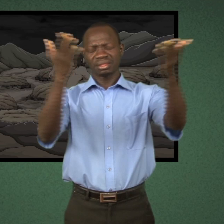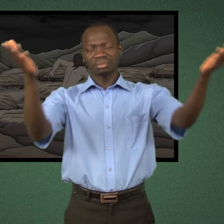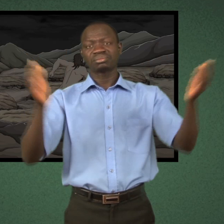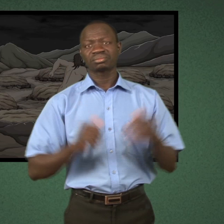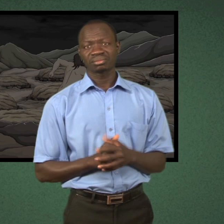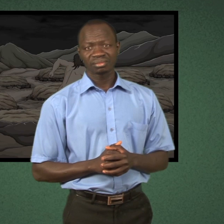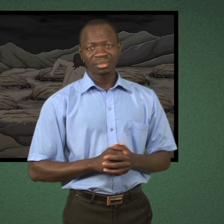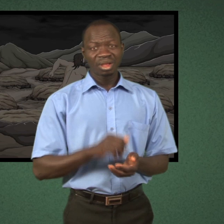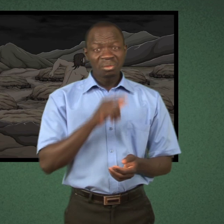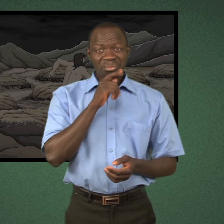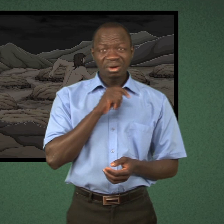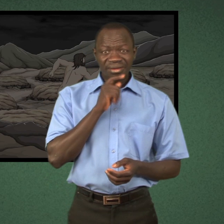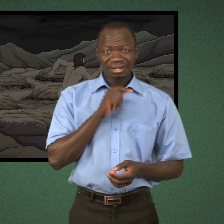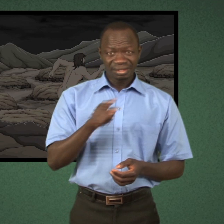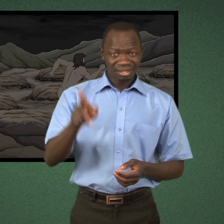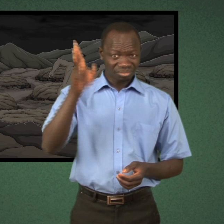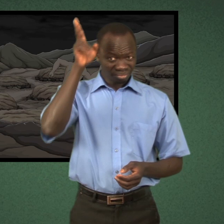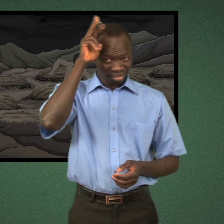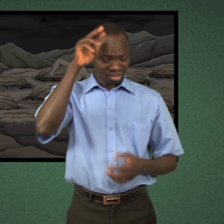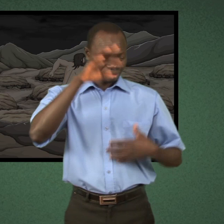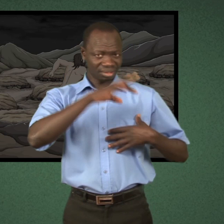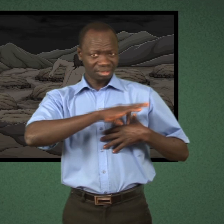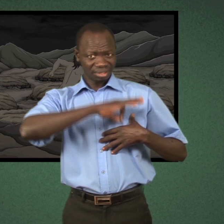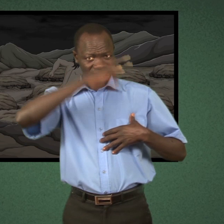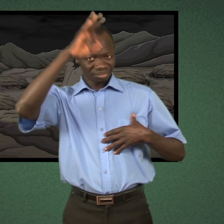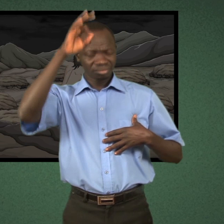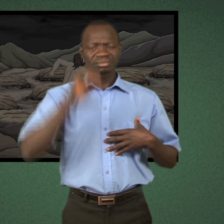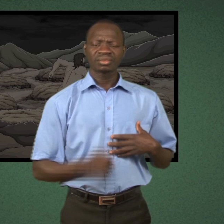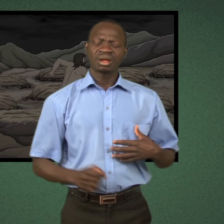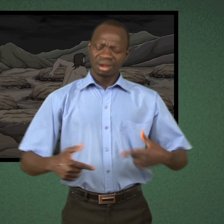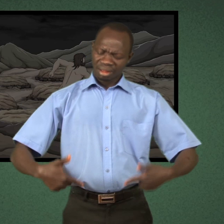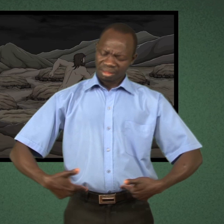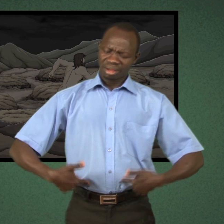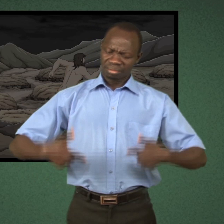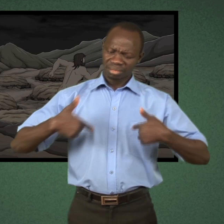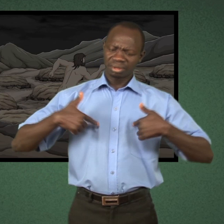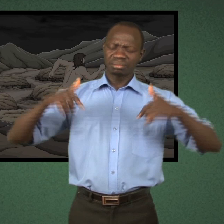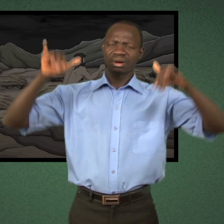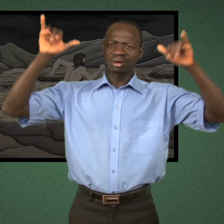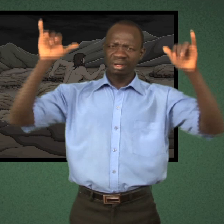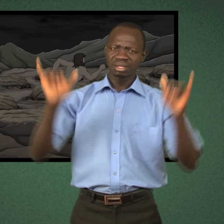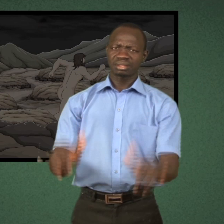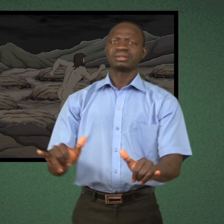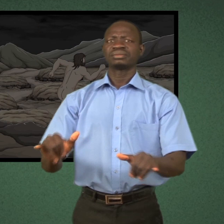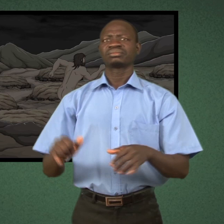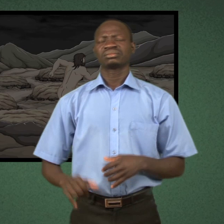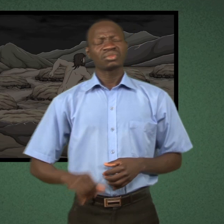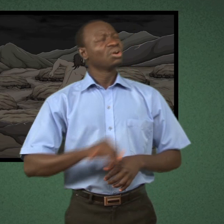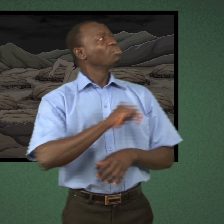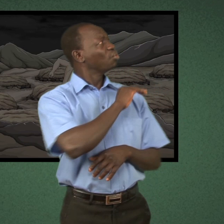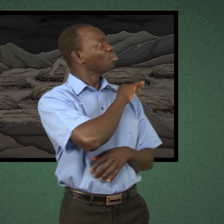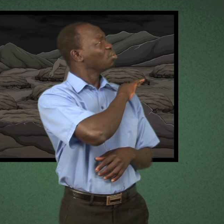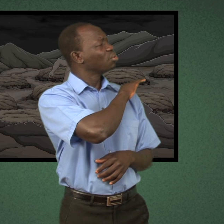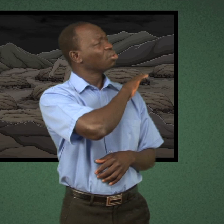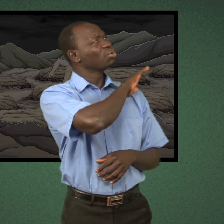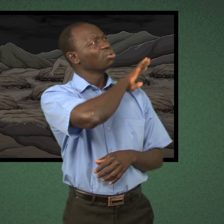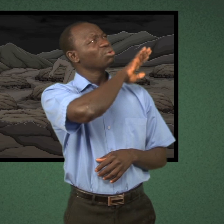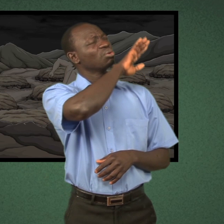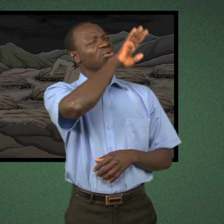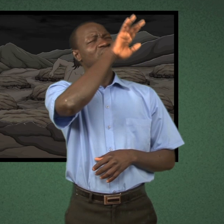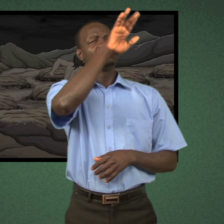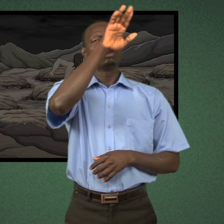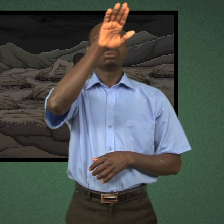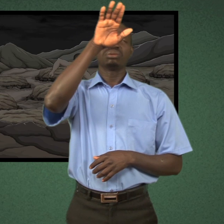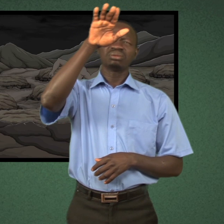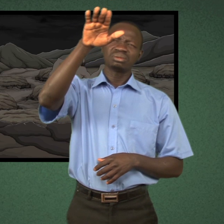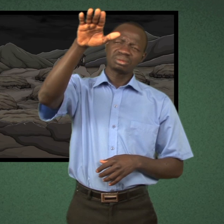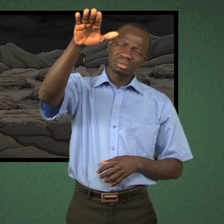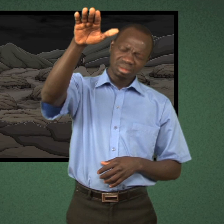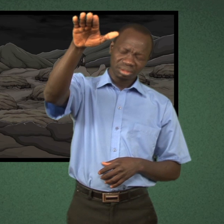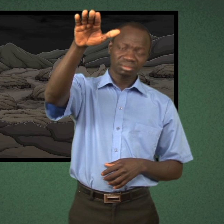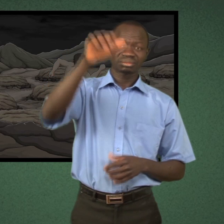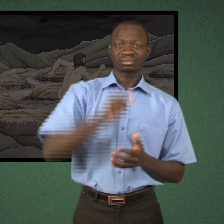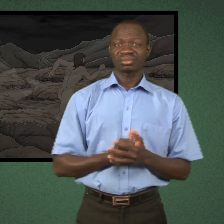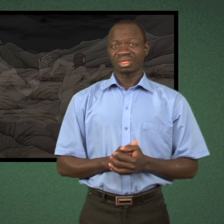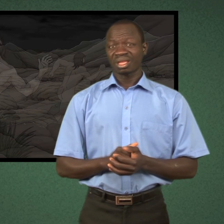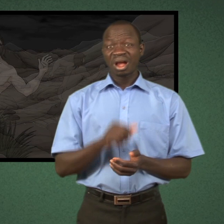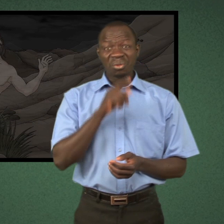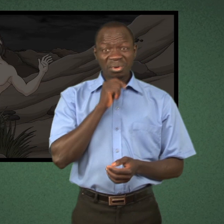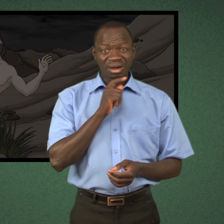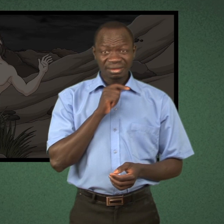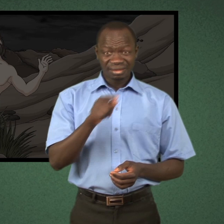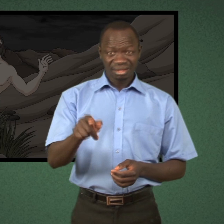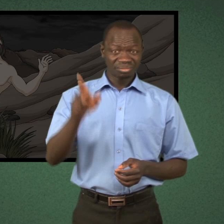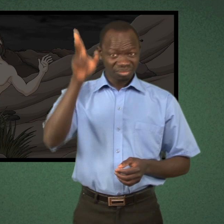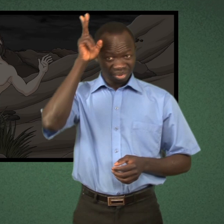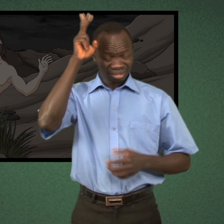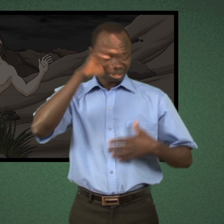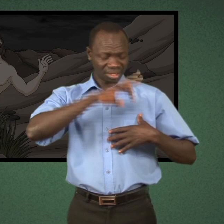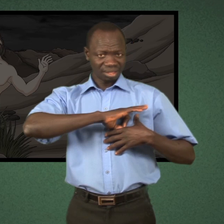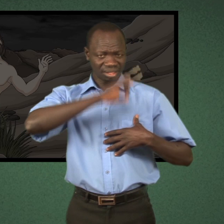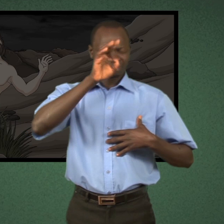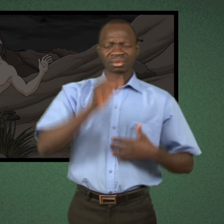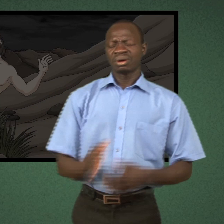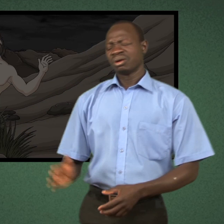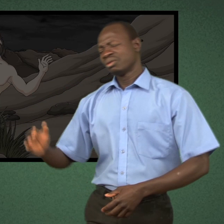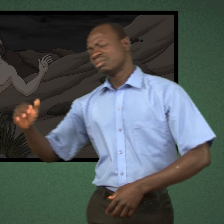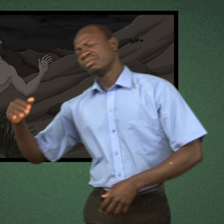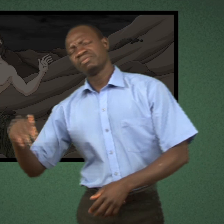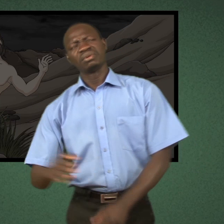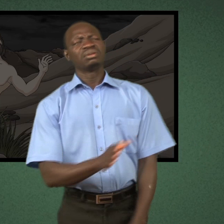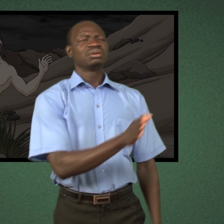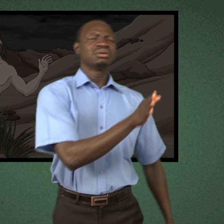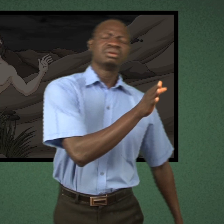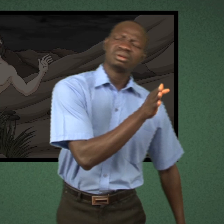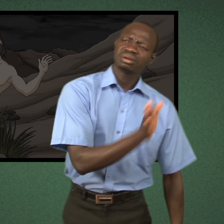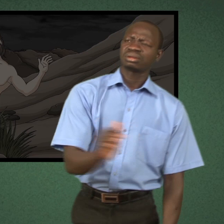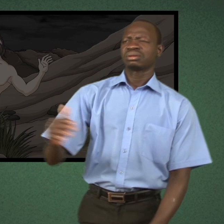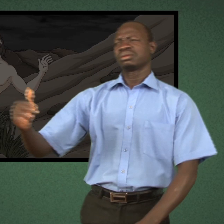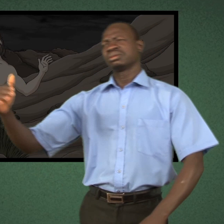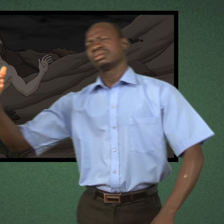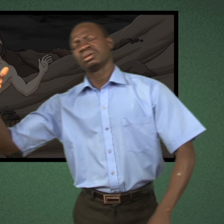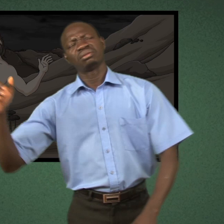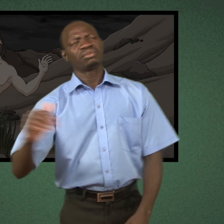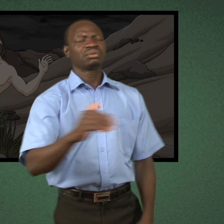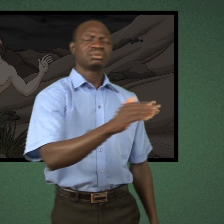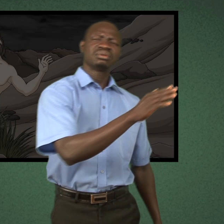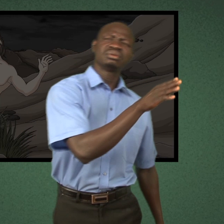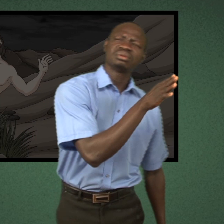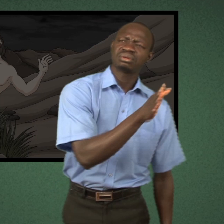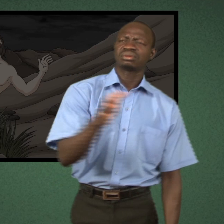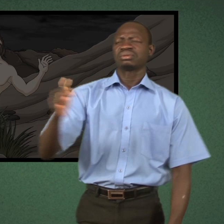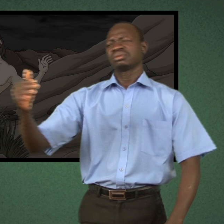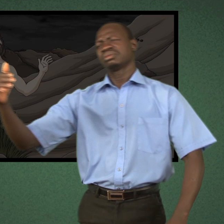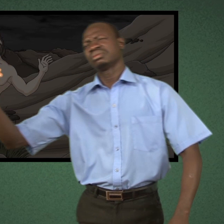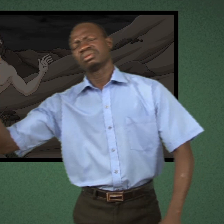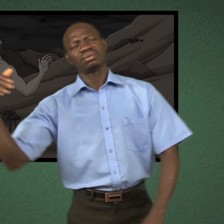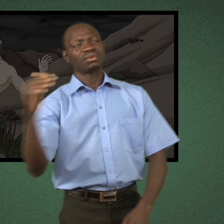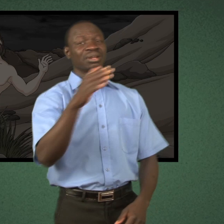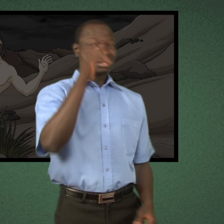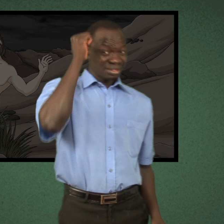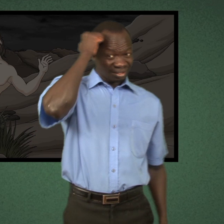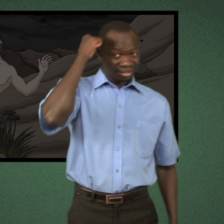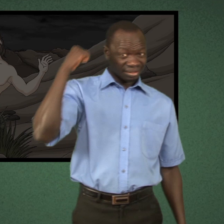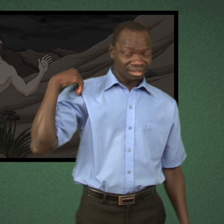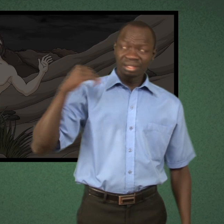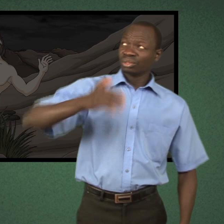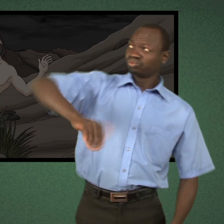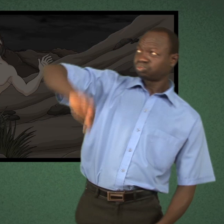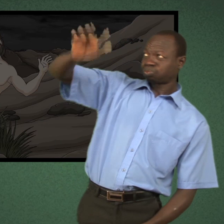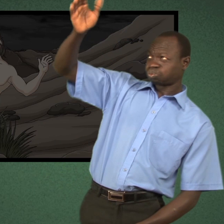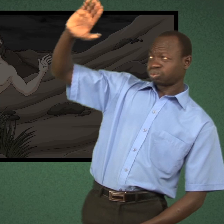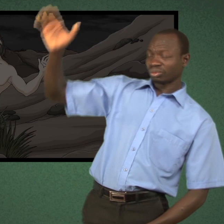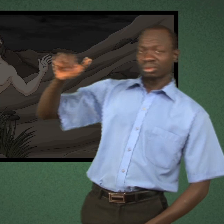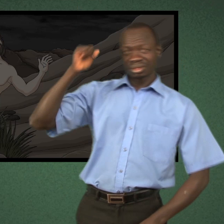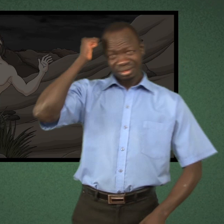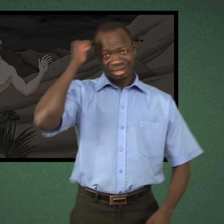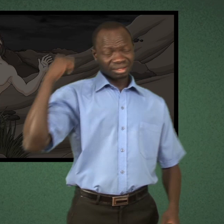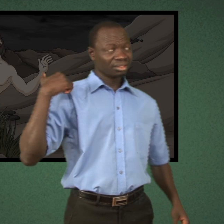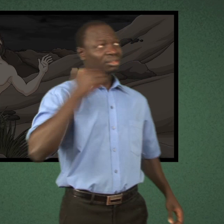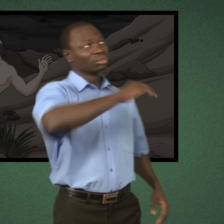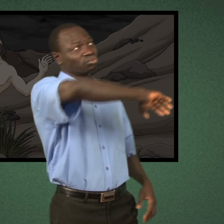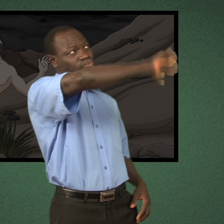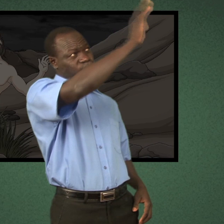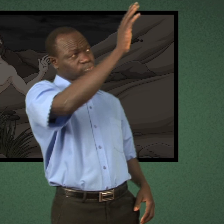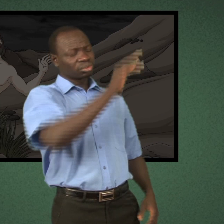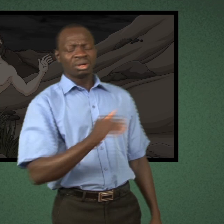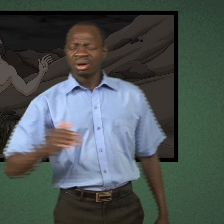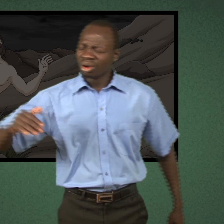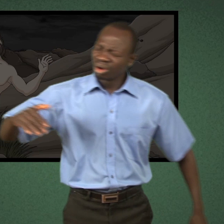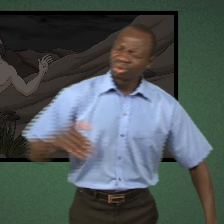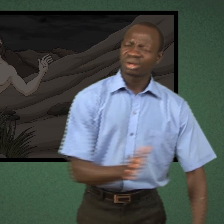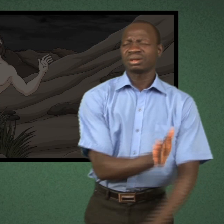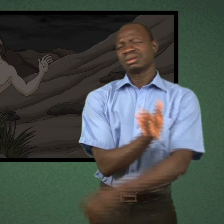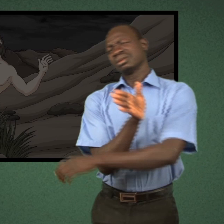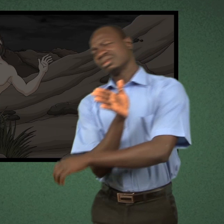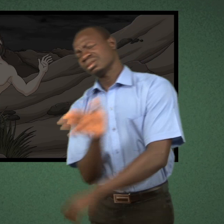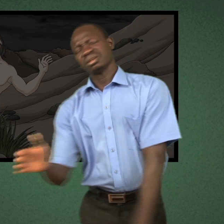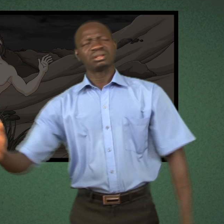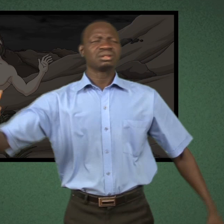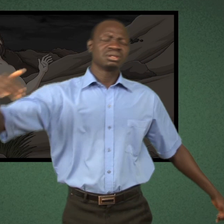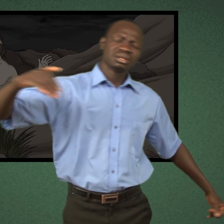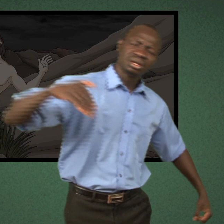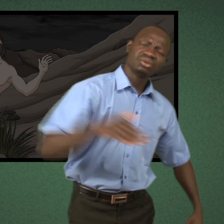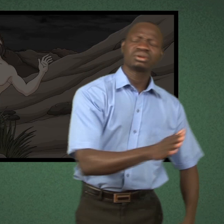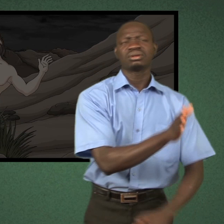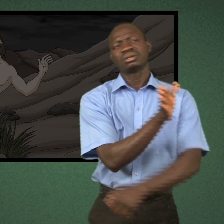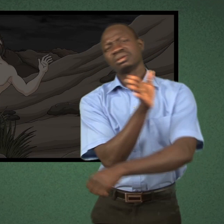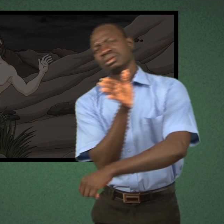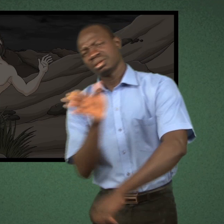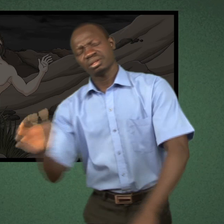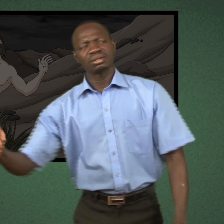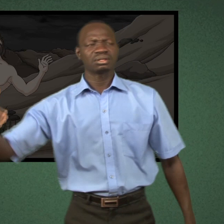This man had been living in the tombs and could no longer be restrained, even with chains.